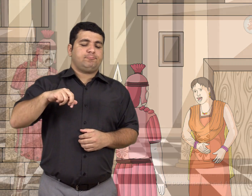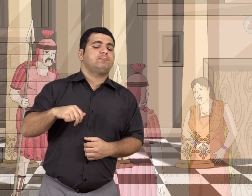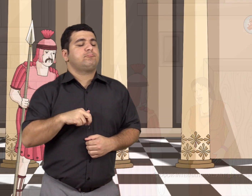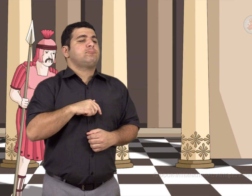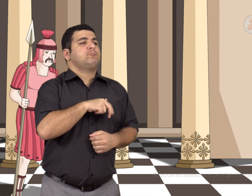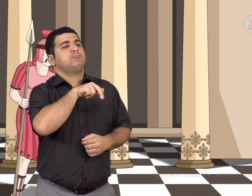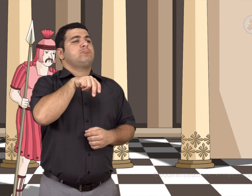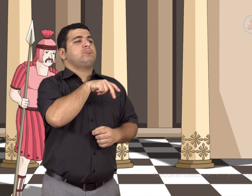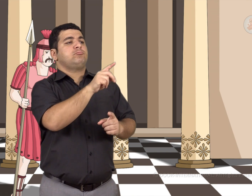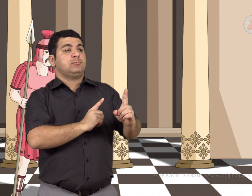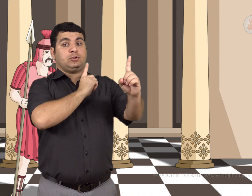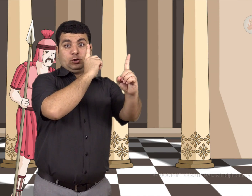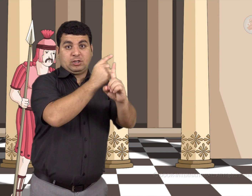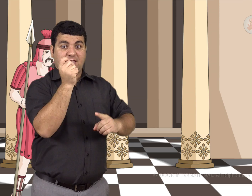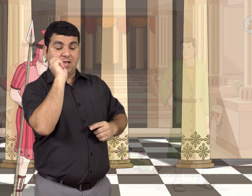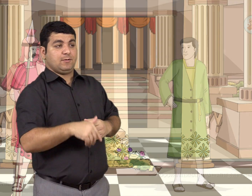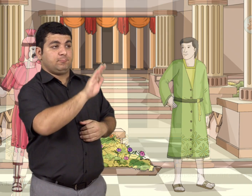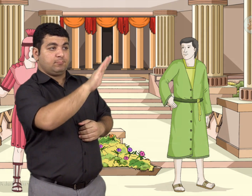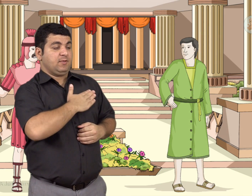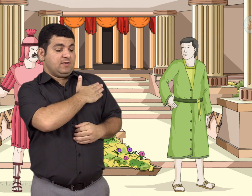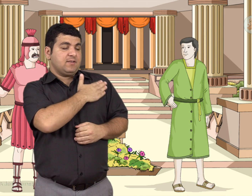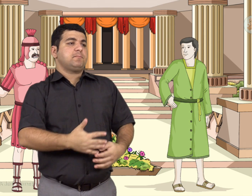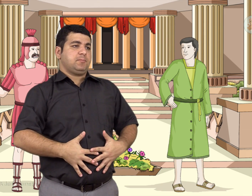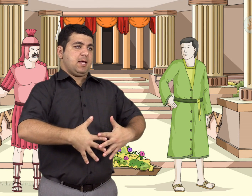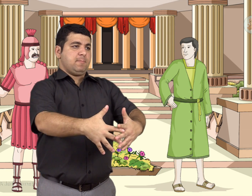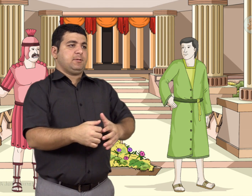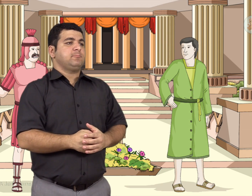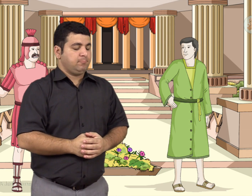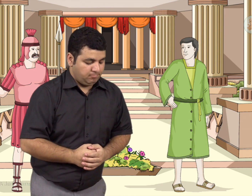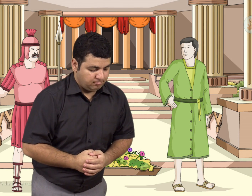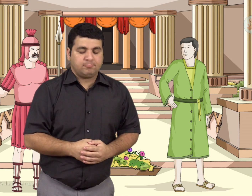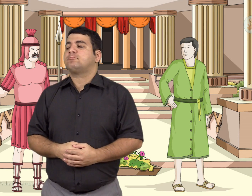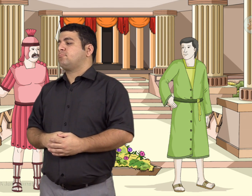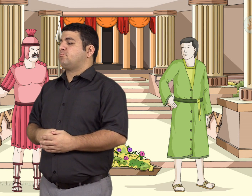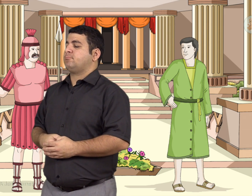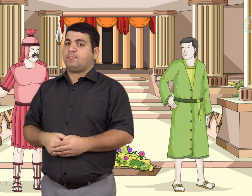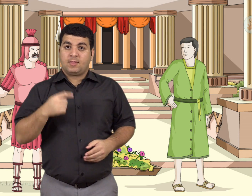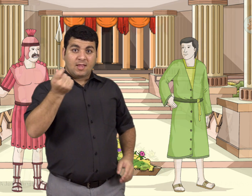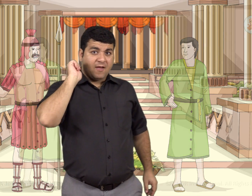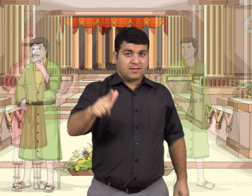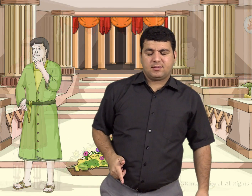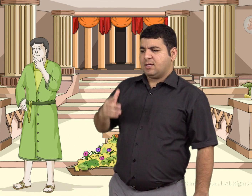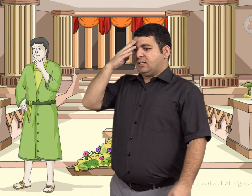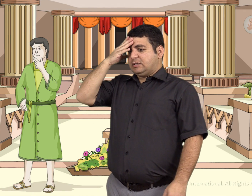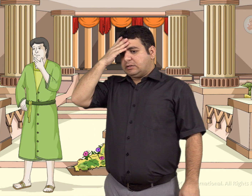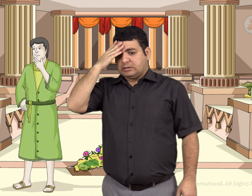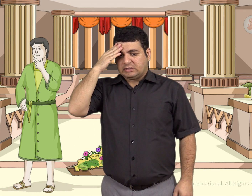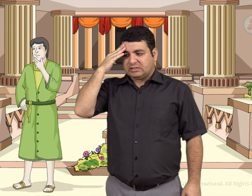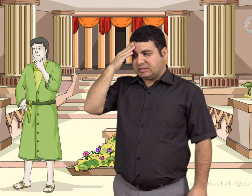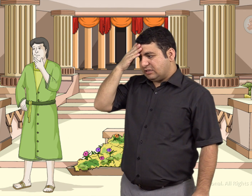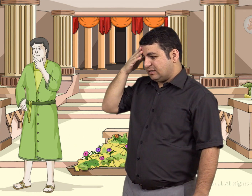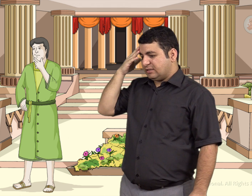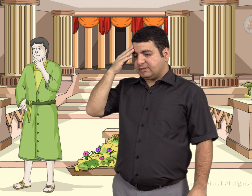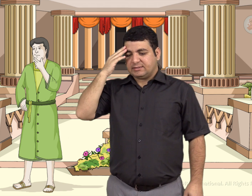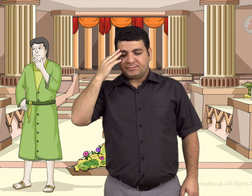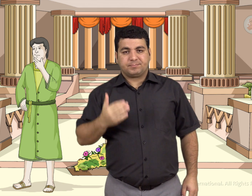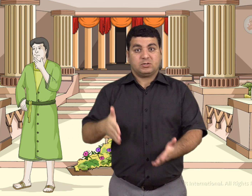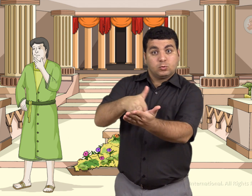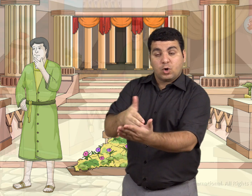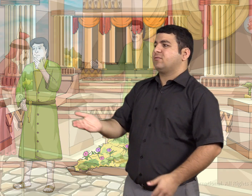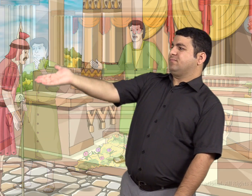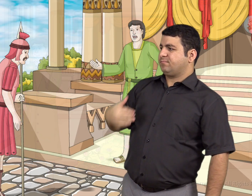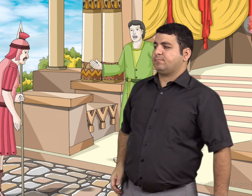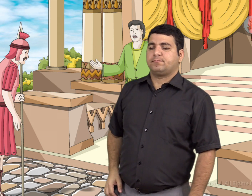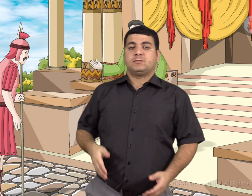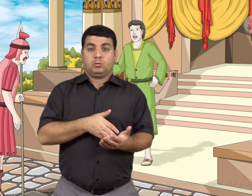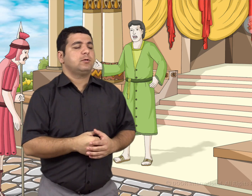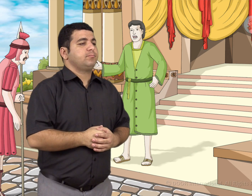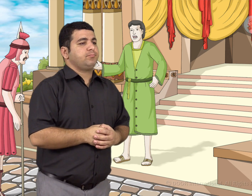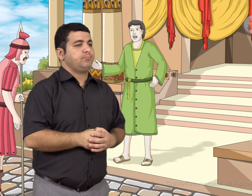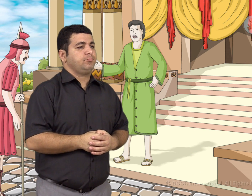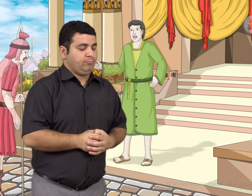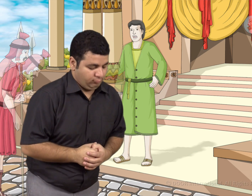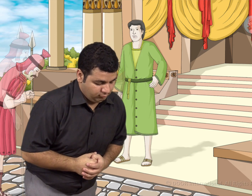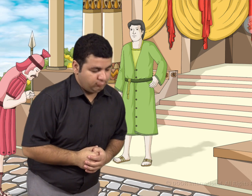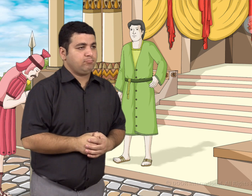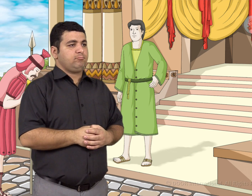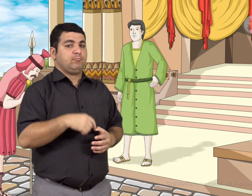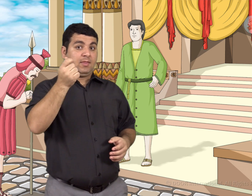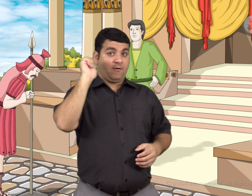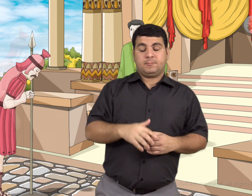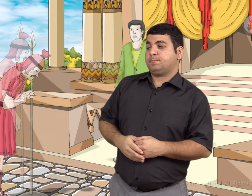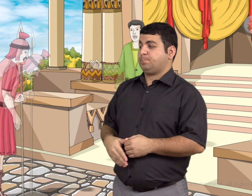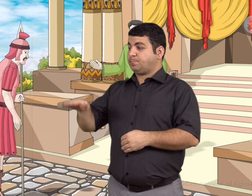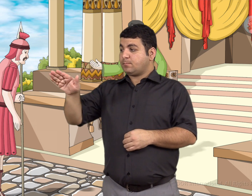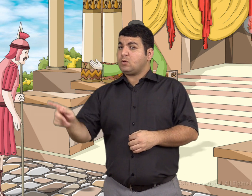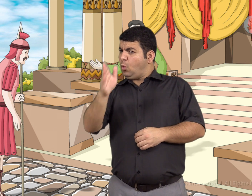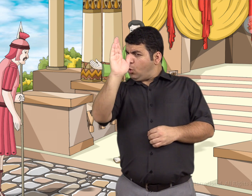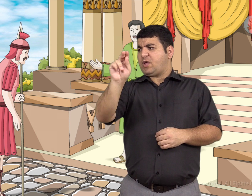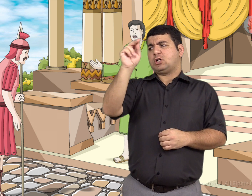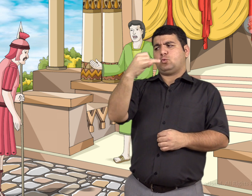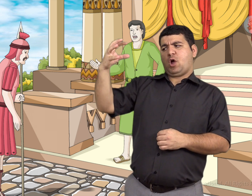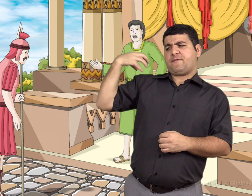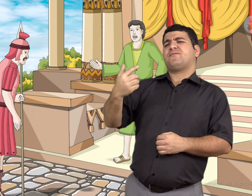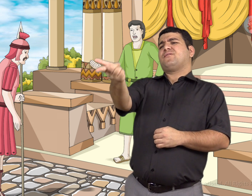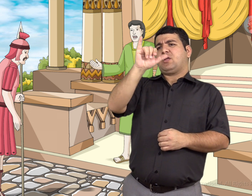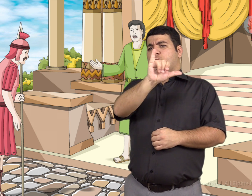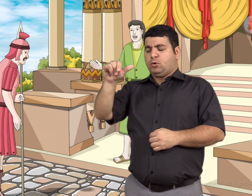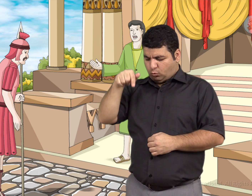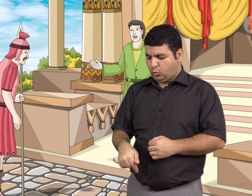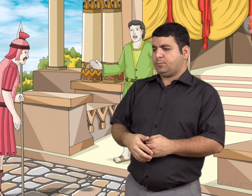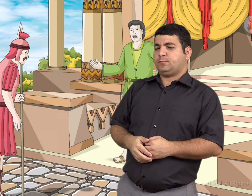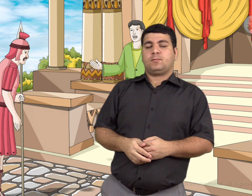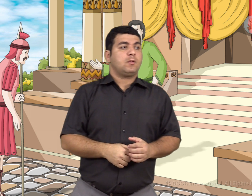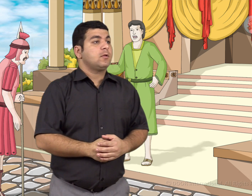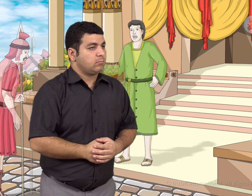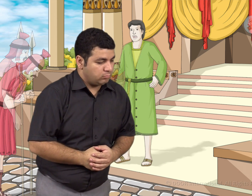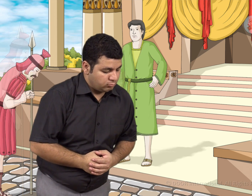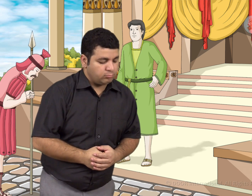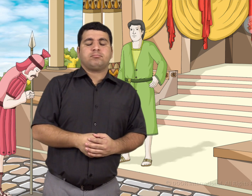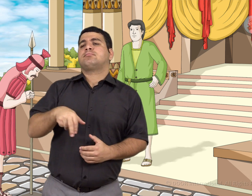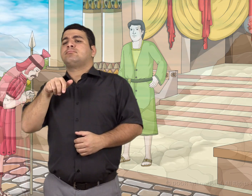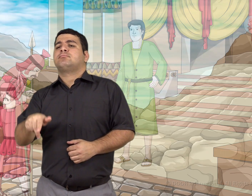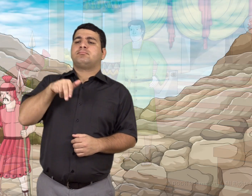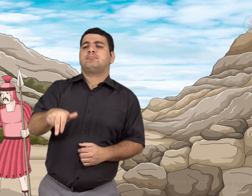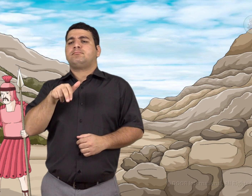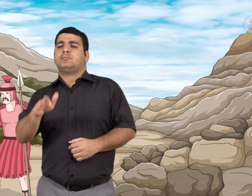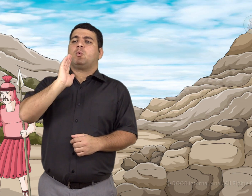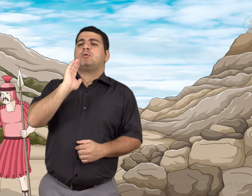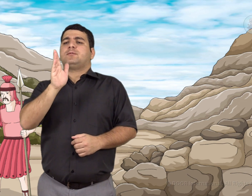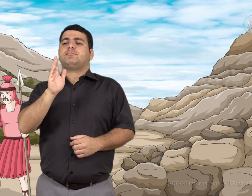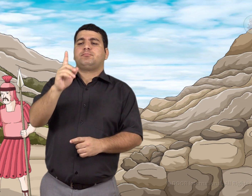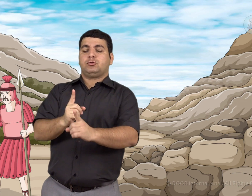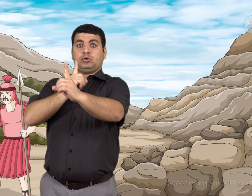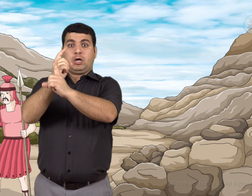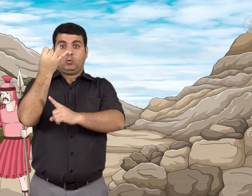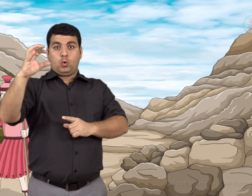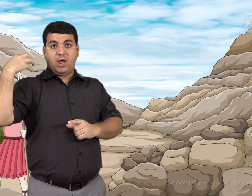At this, David sent orders to Joab: “Send me Uriah the Hittite.”